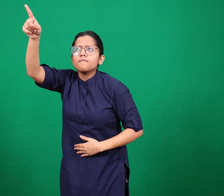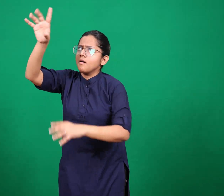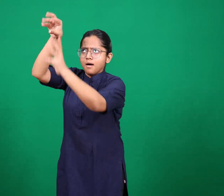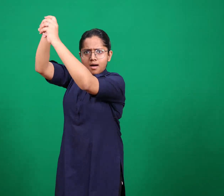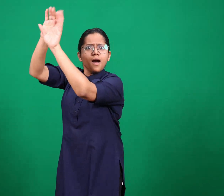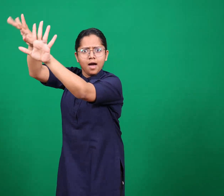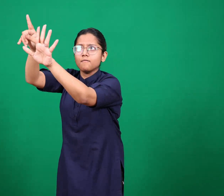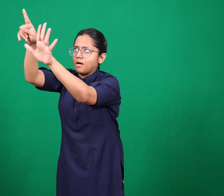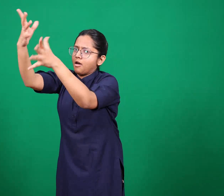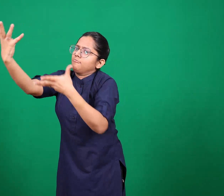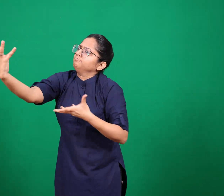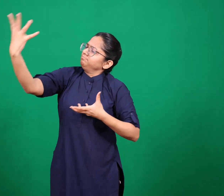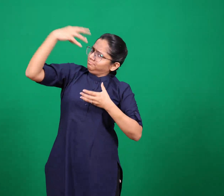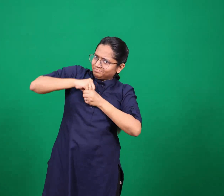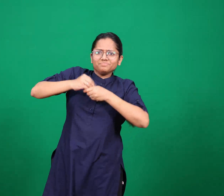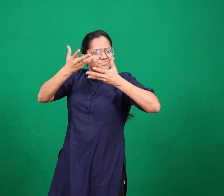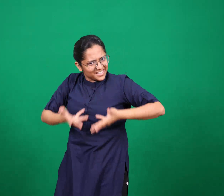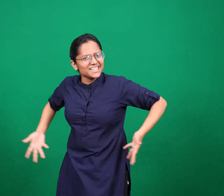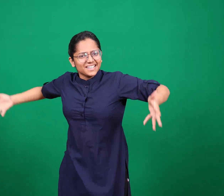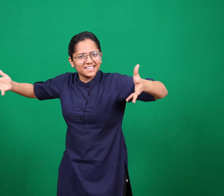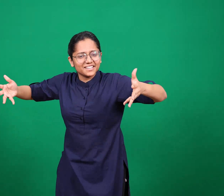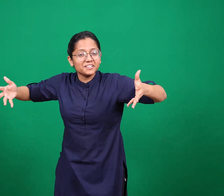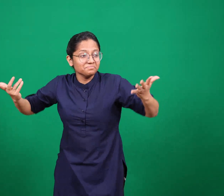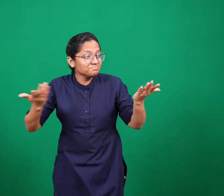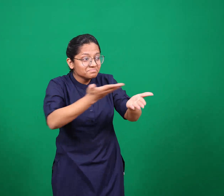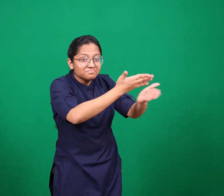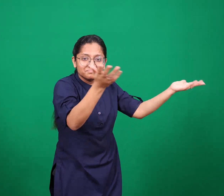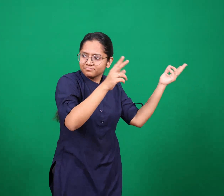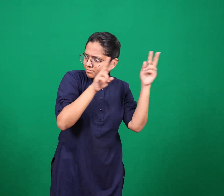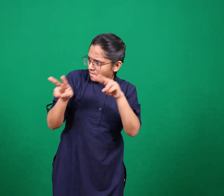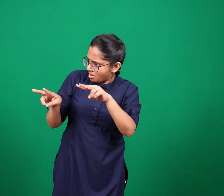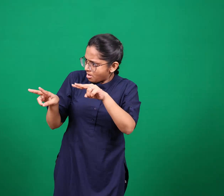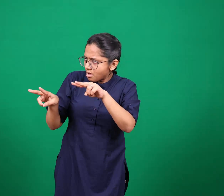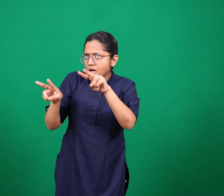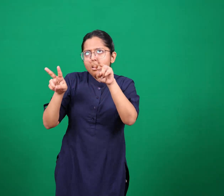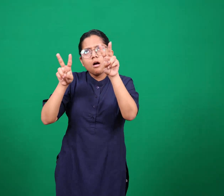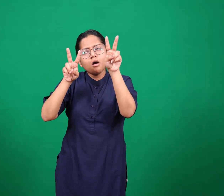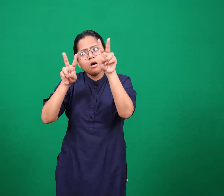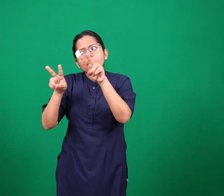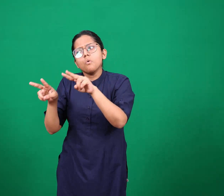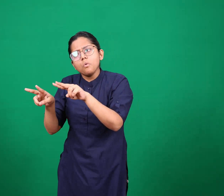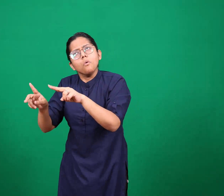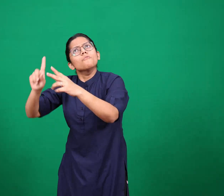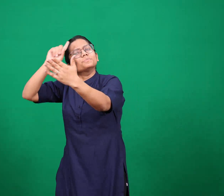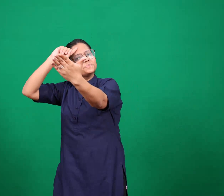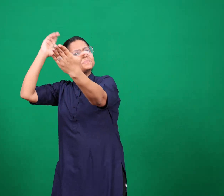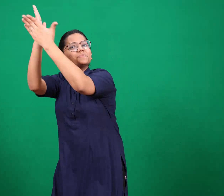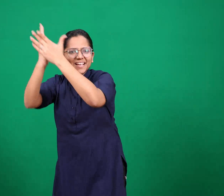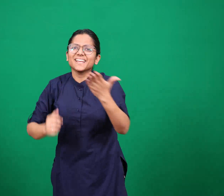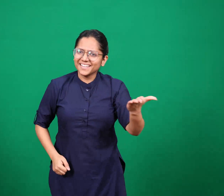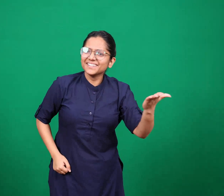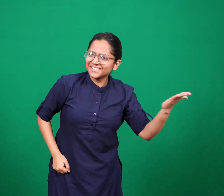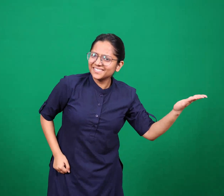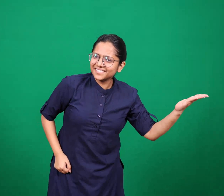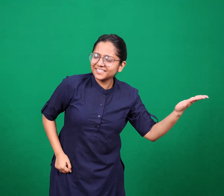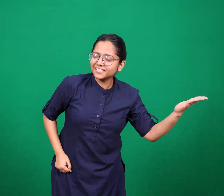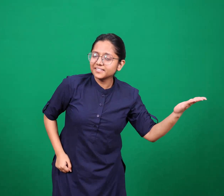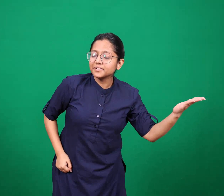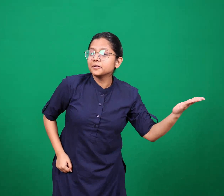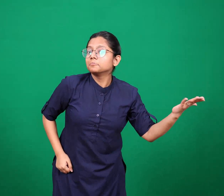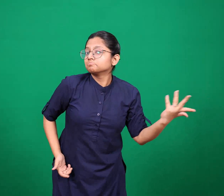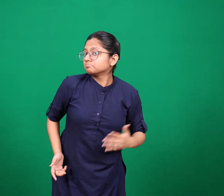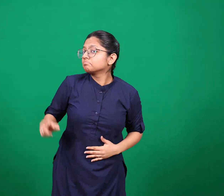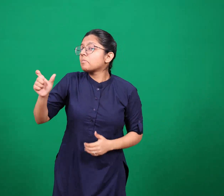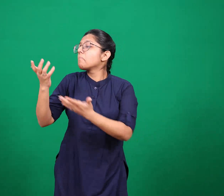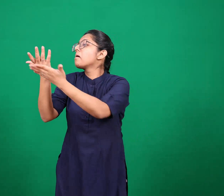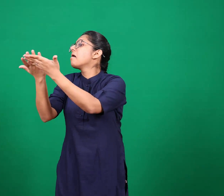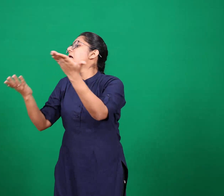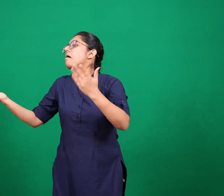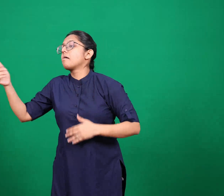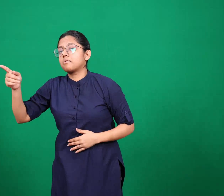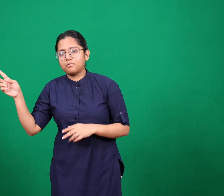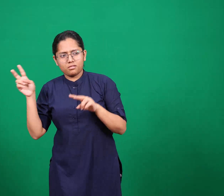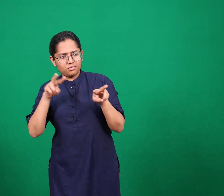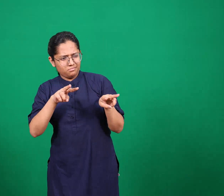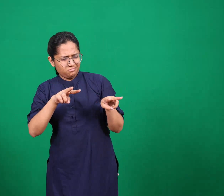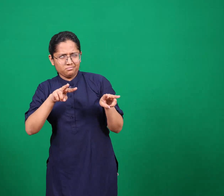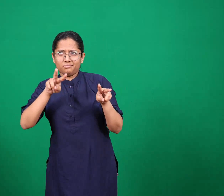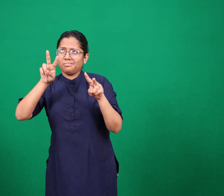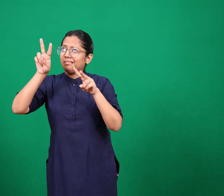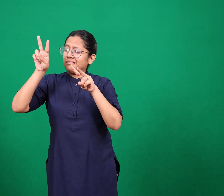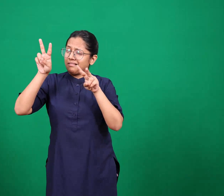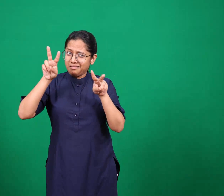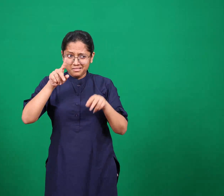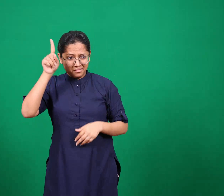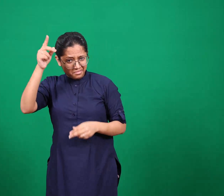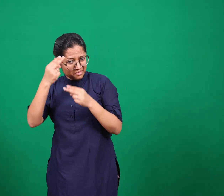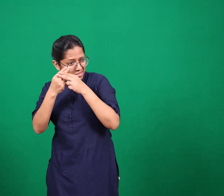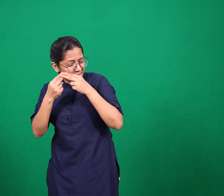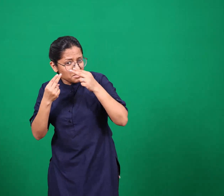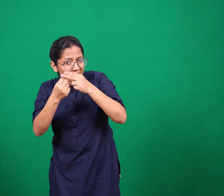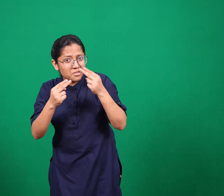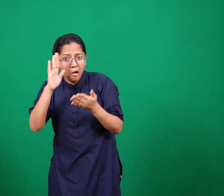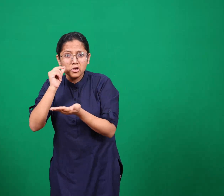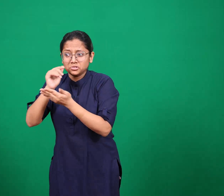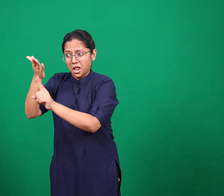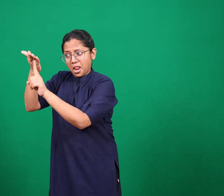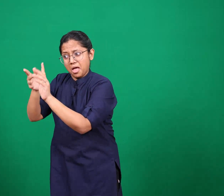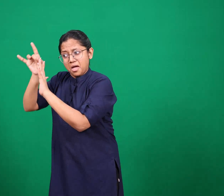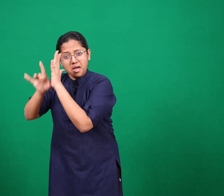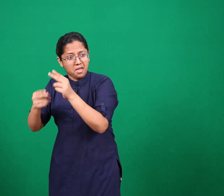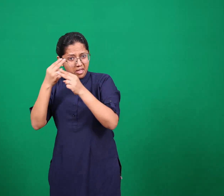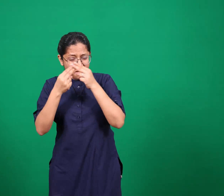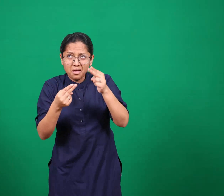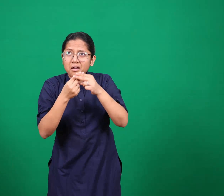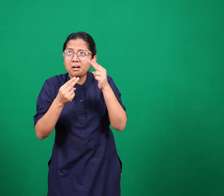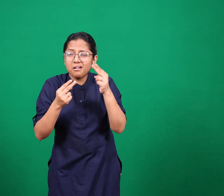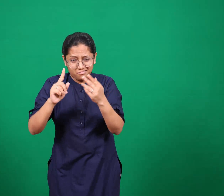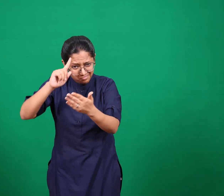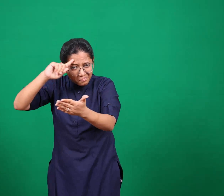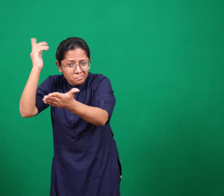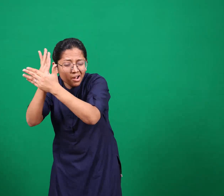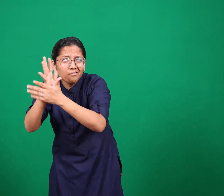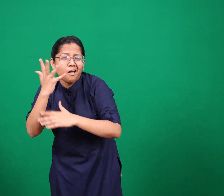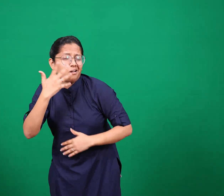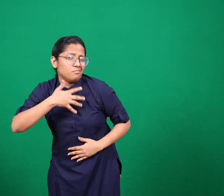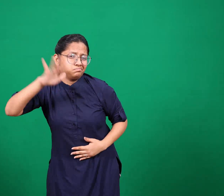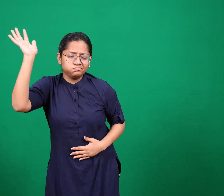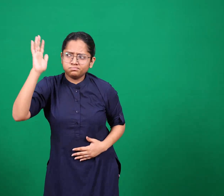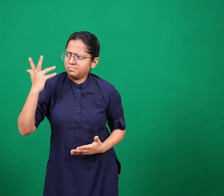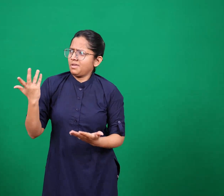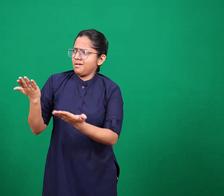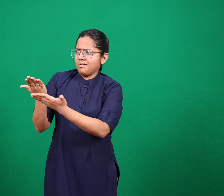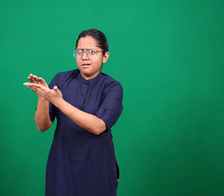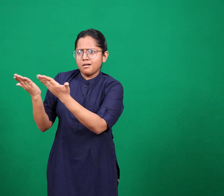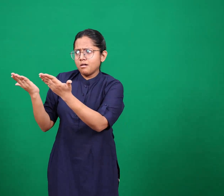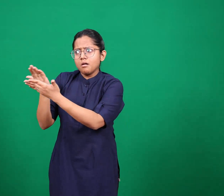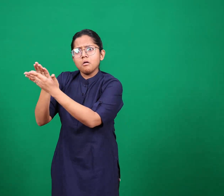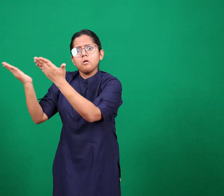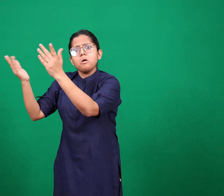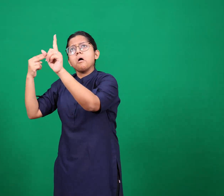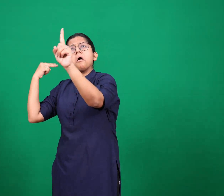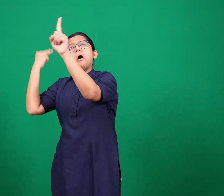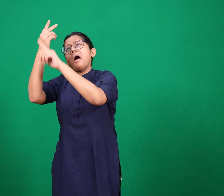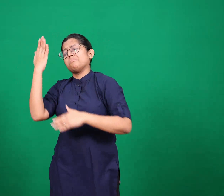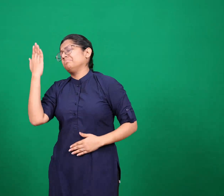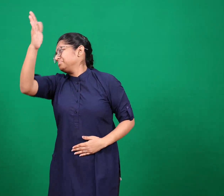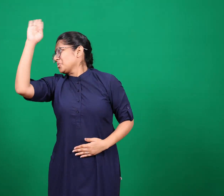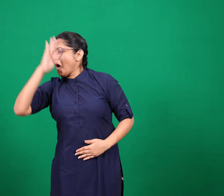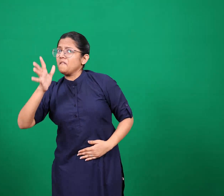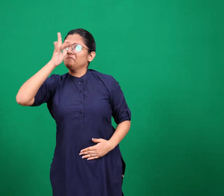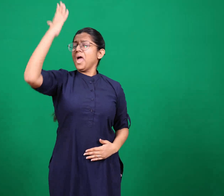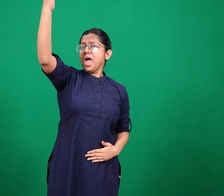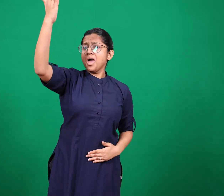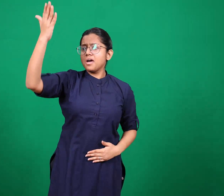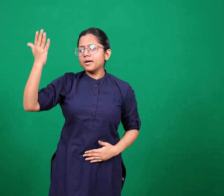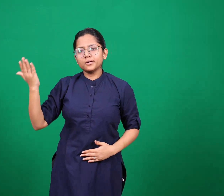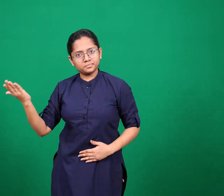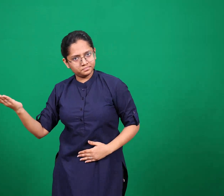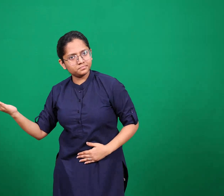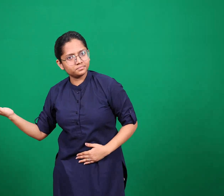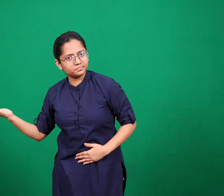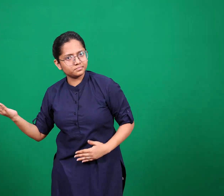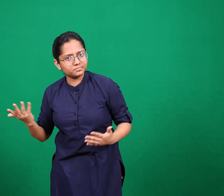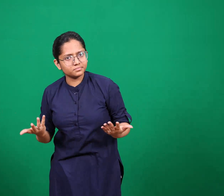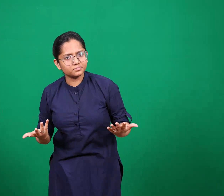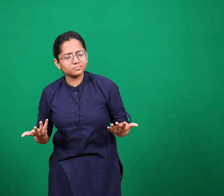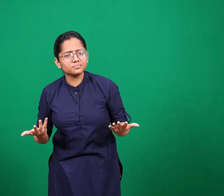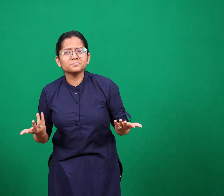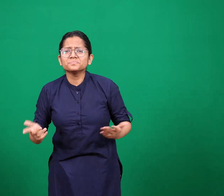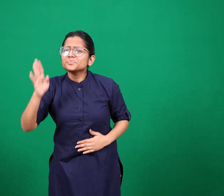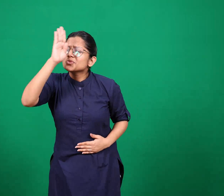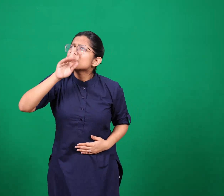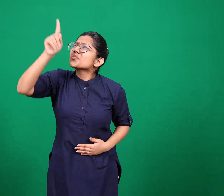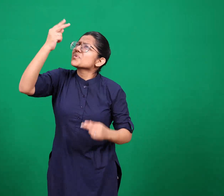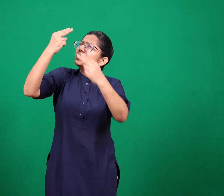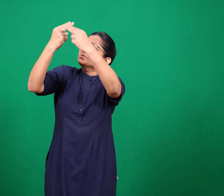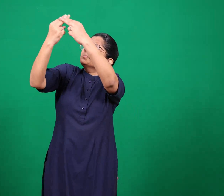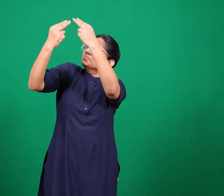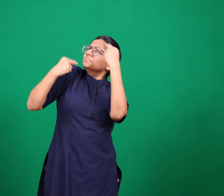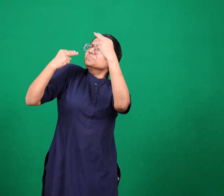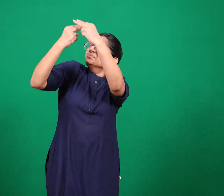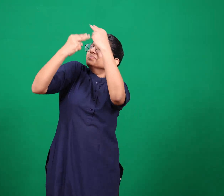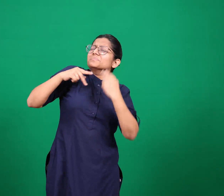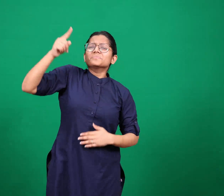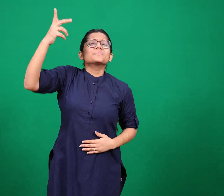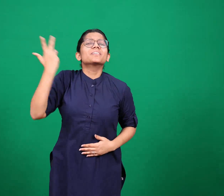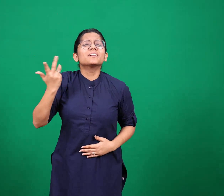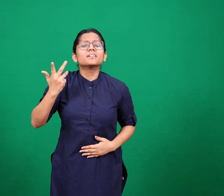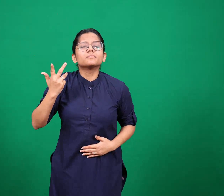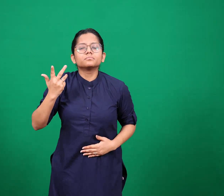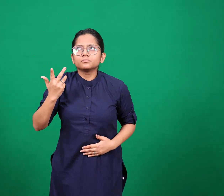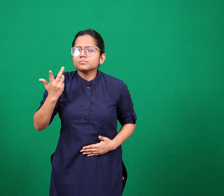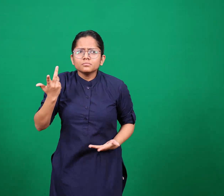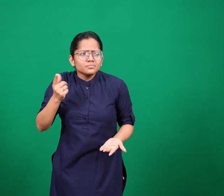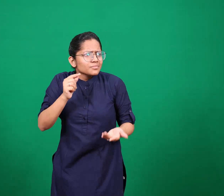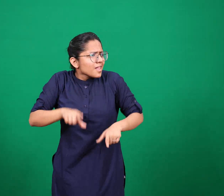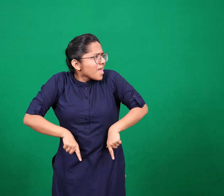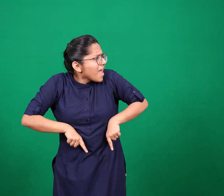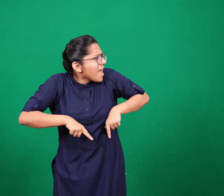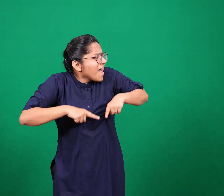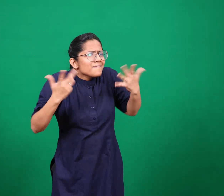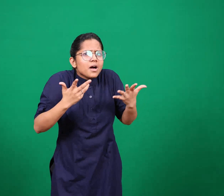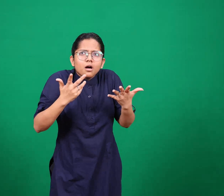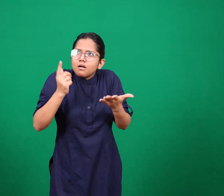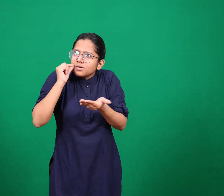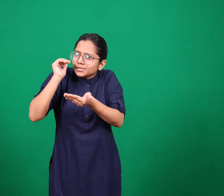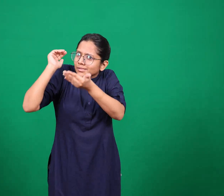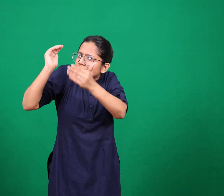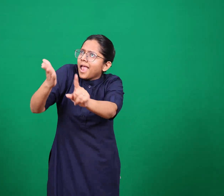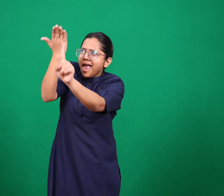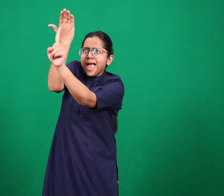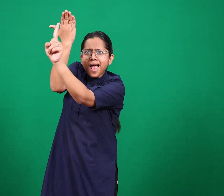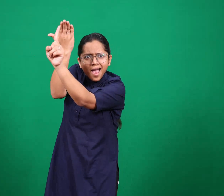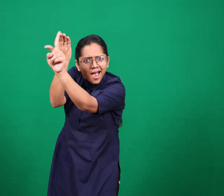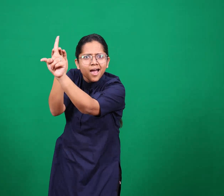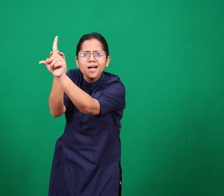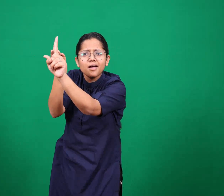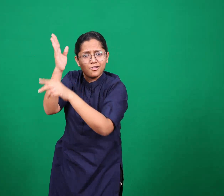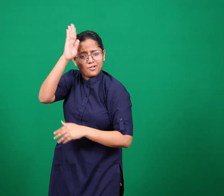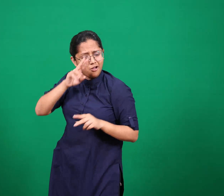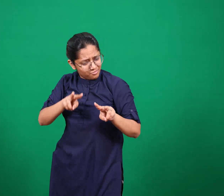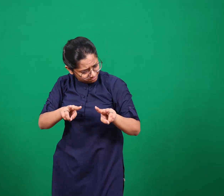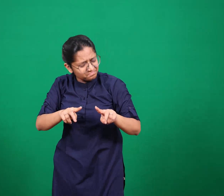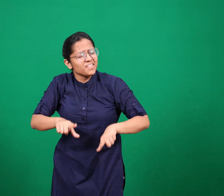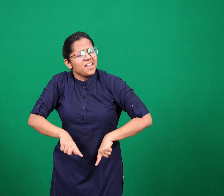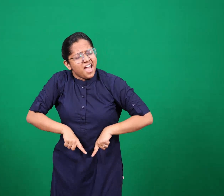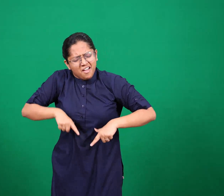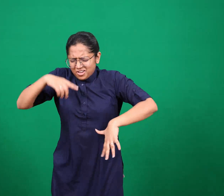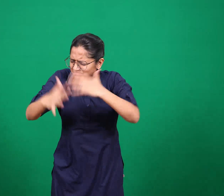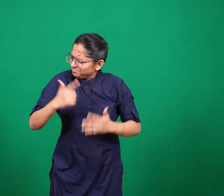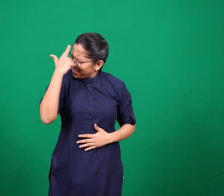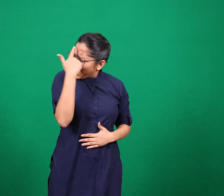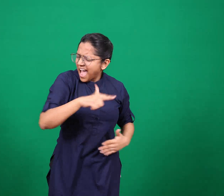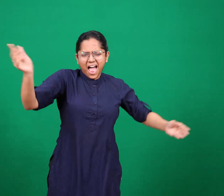whoever does not believe God has made Him out to be a liar, because he has not believed in the testimony that God has given about His Son.